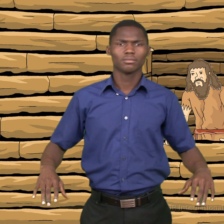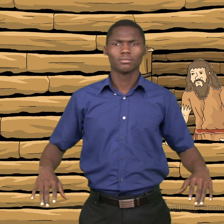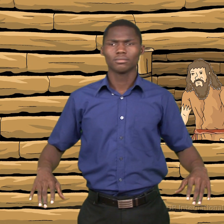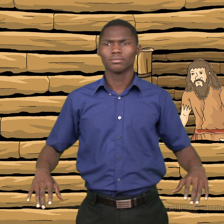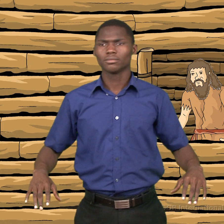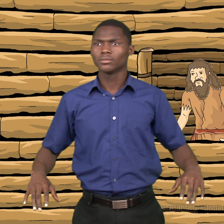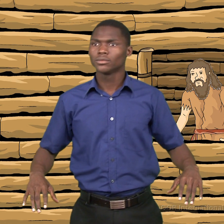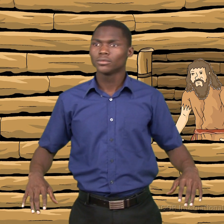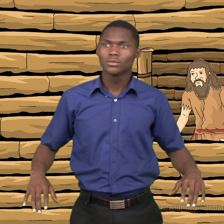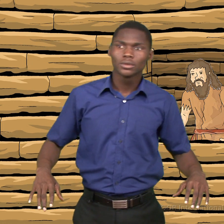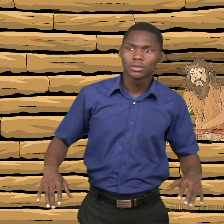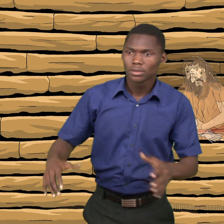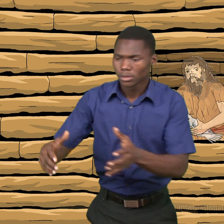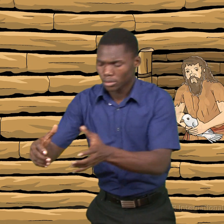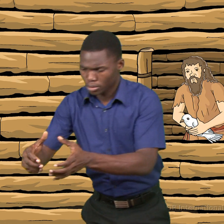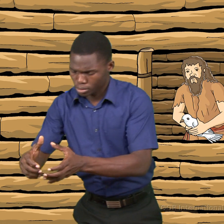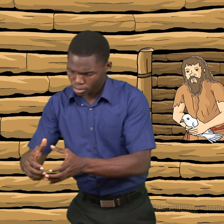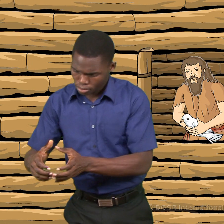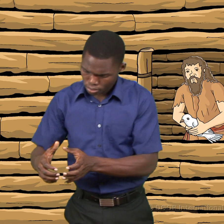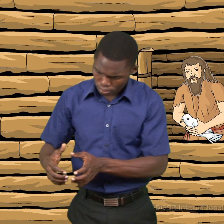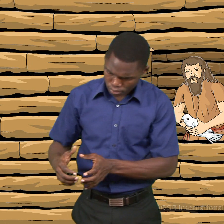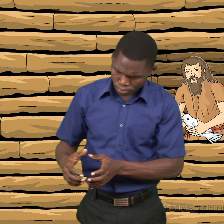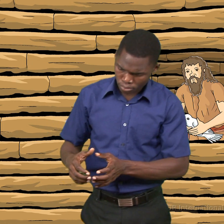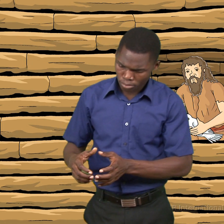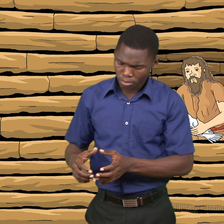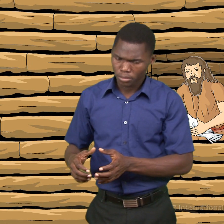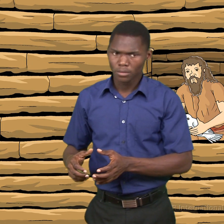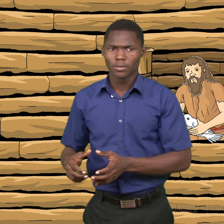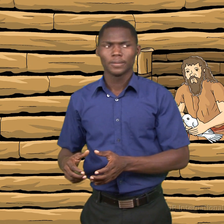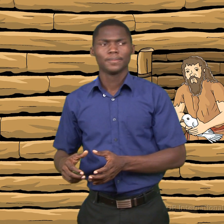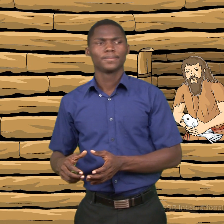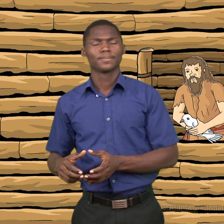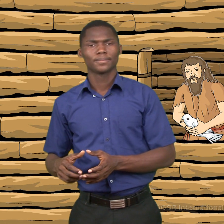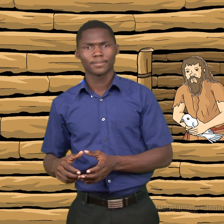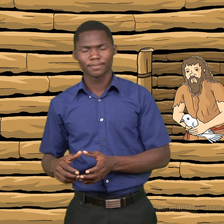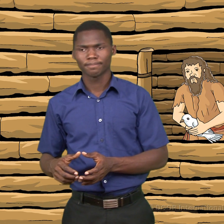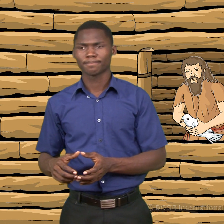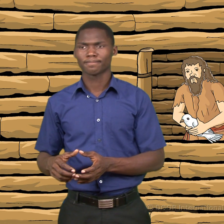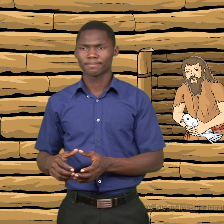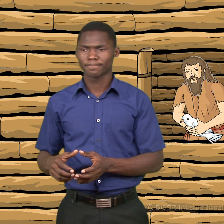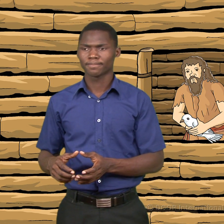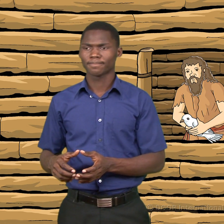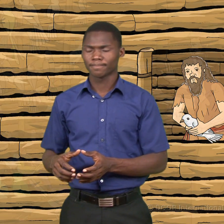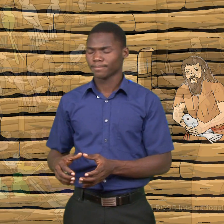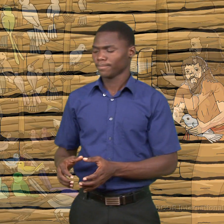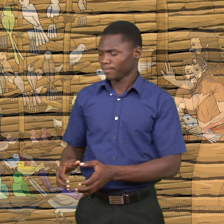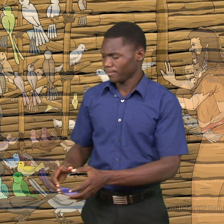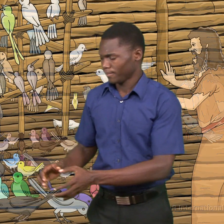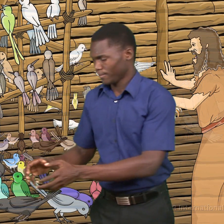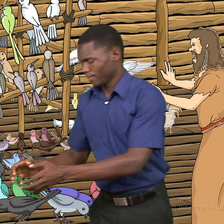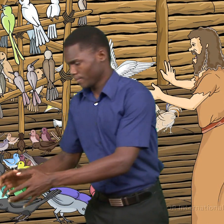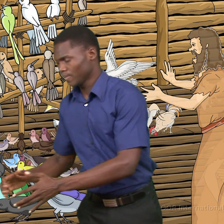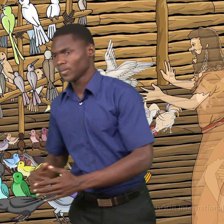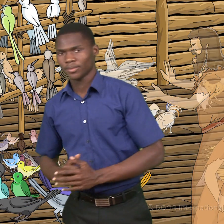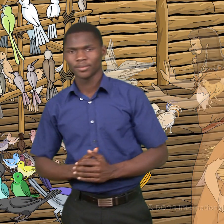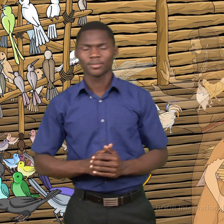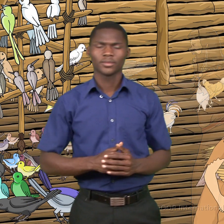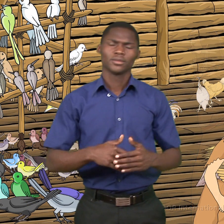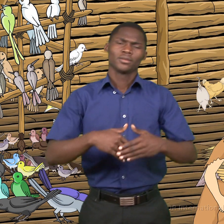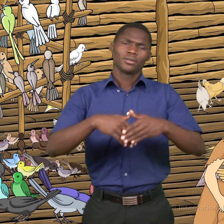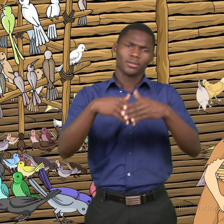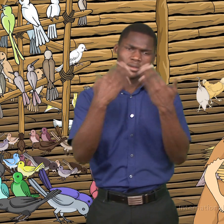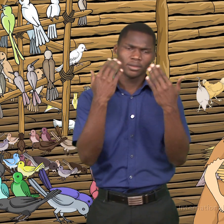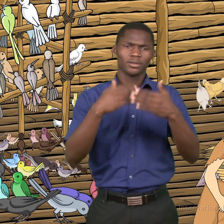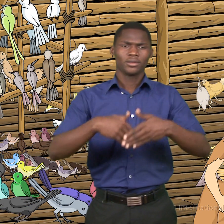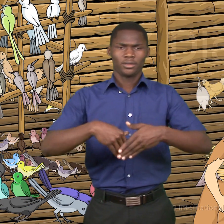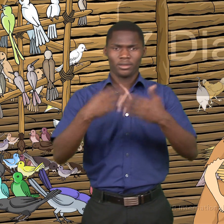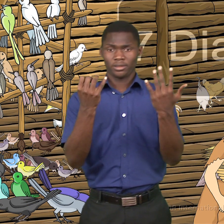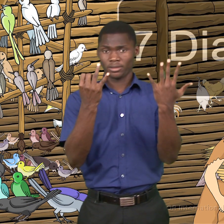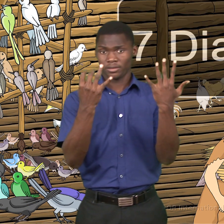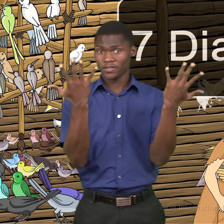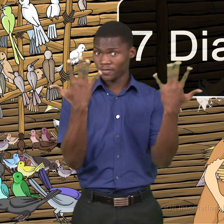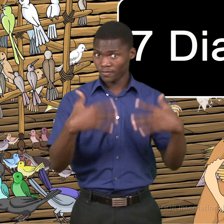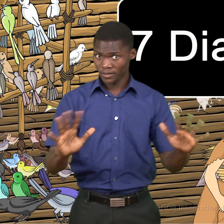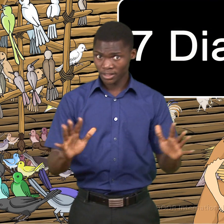So he reached out his hand and brought her back inside the ark.